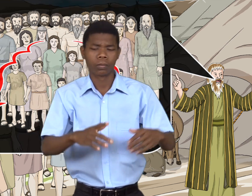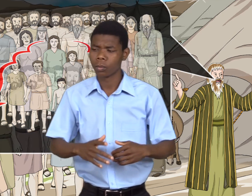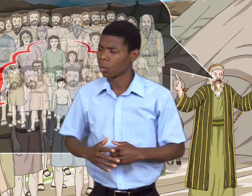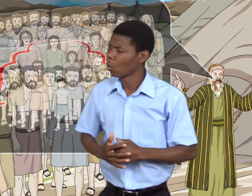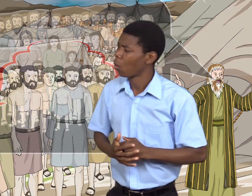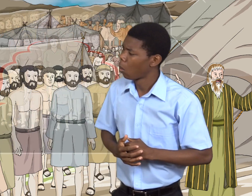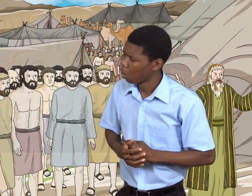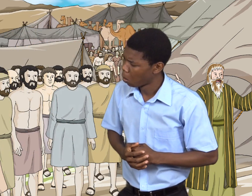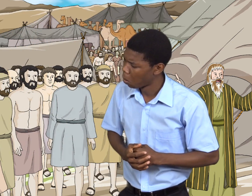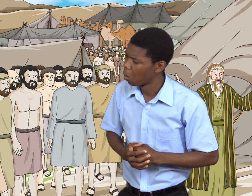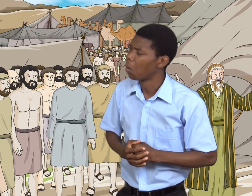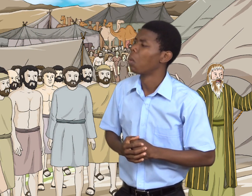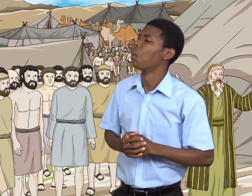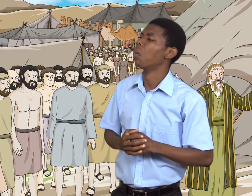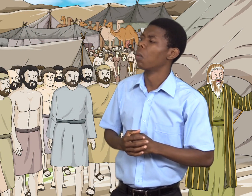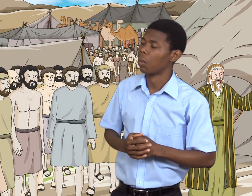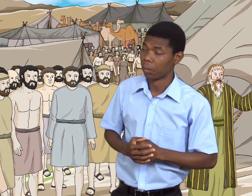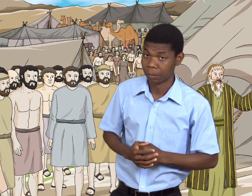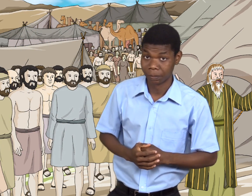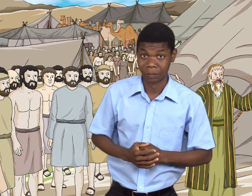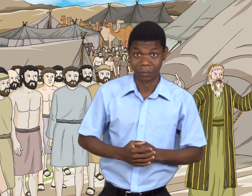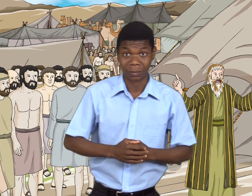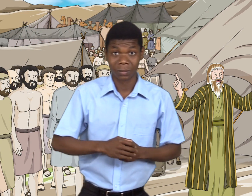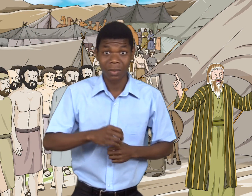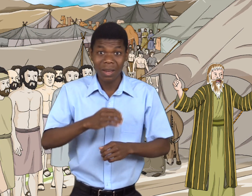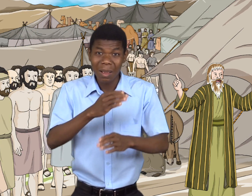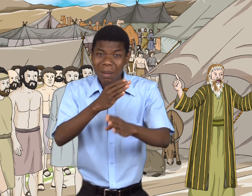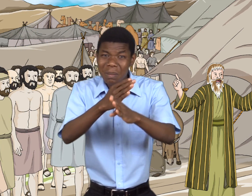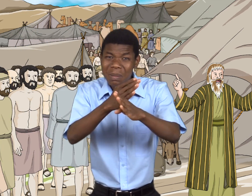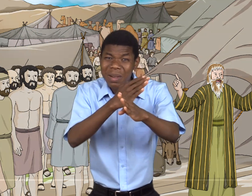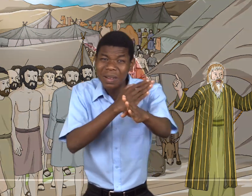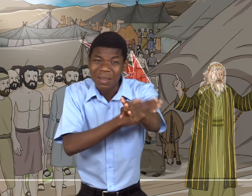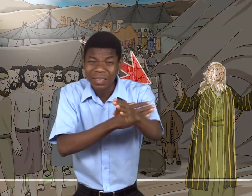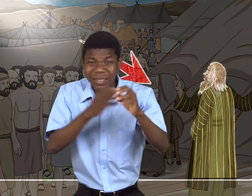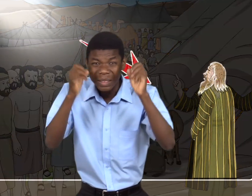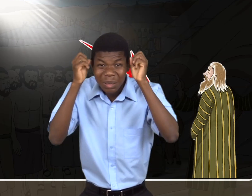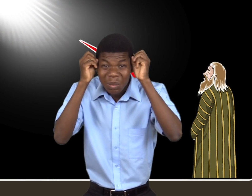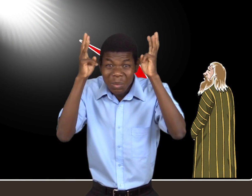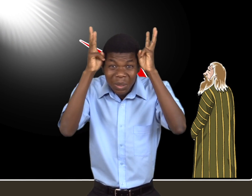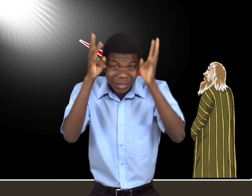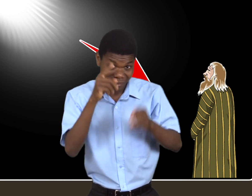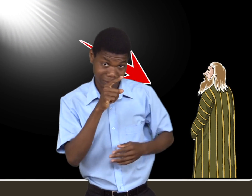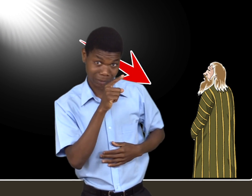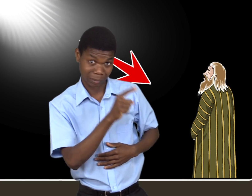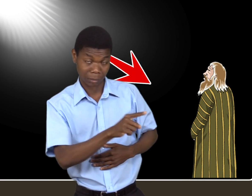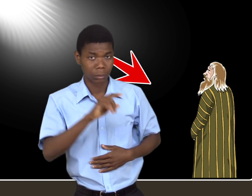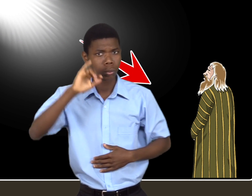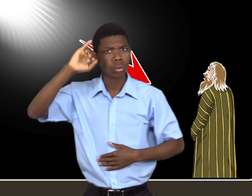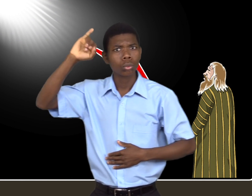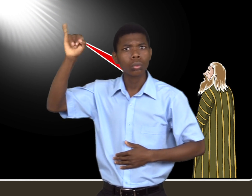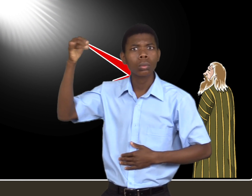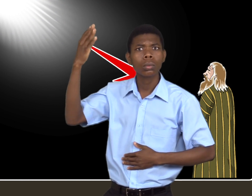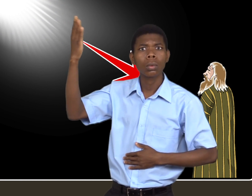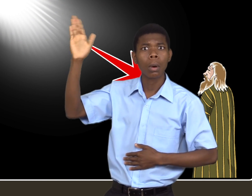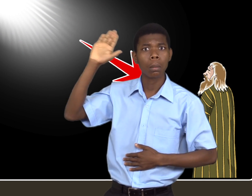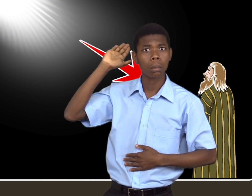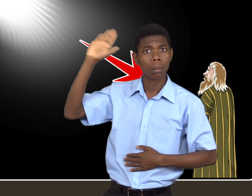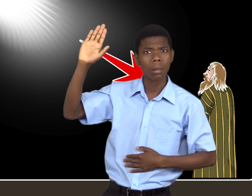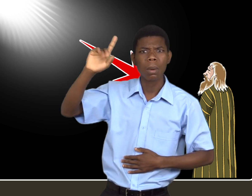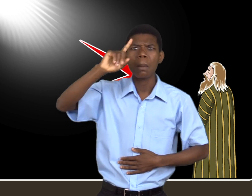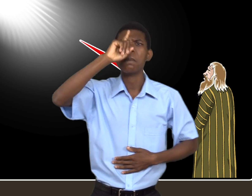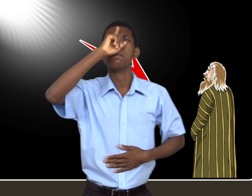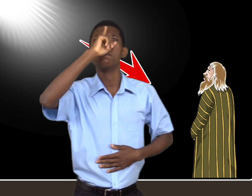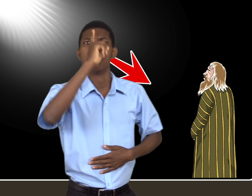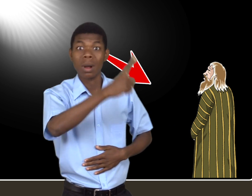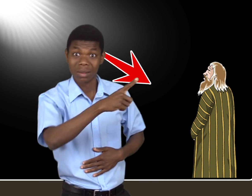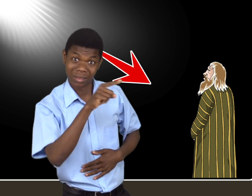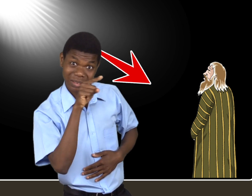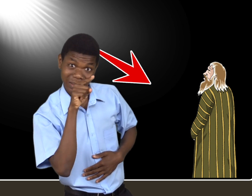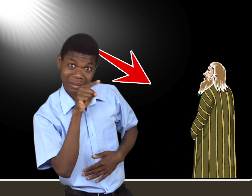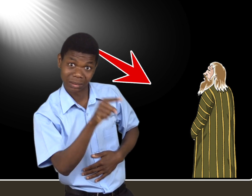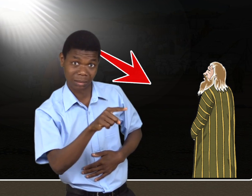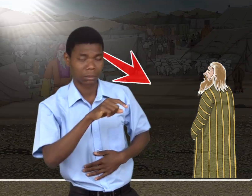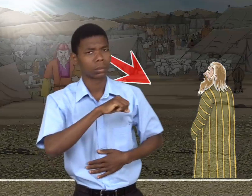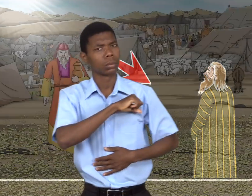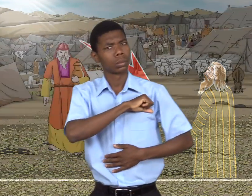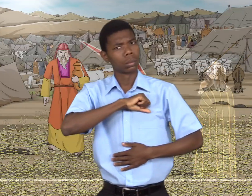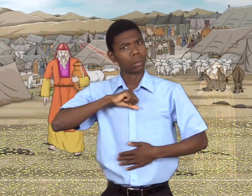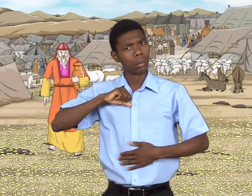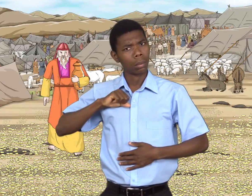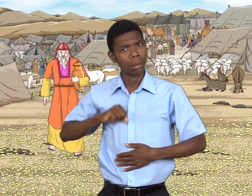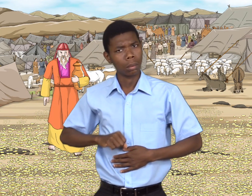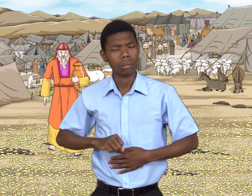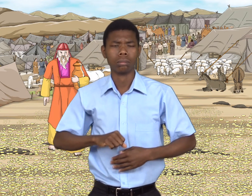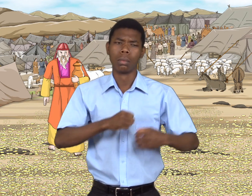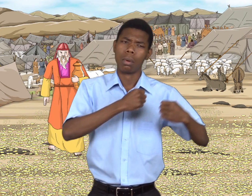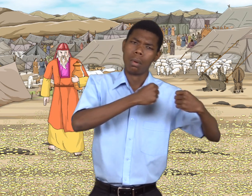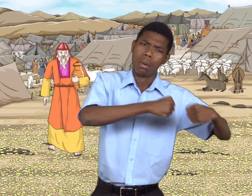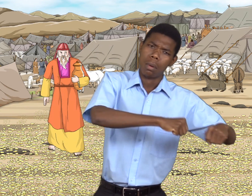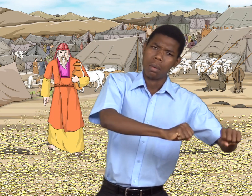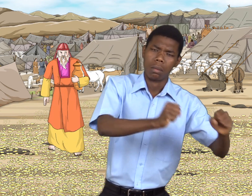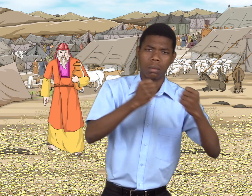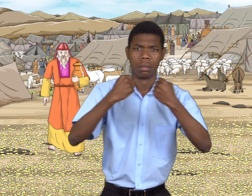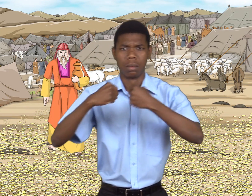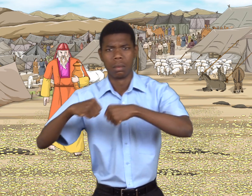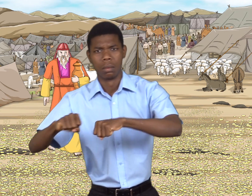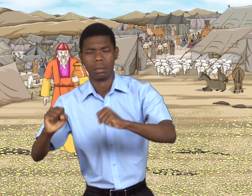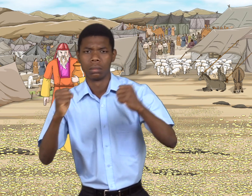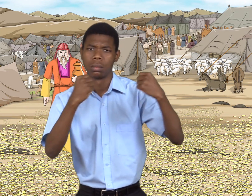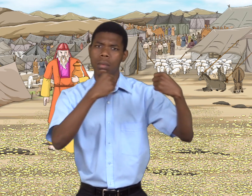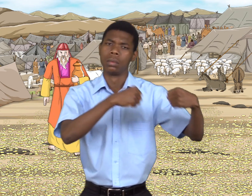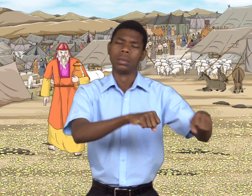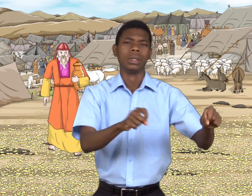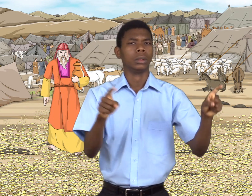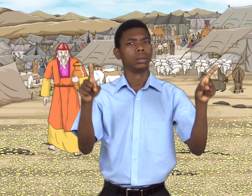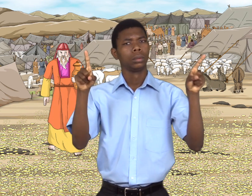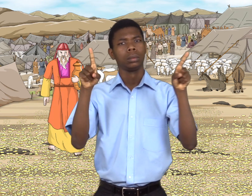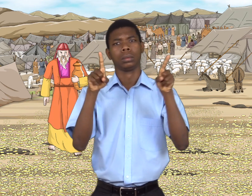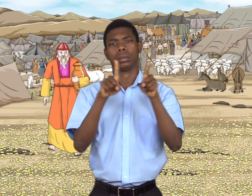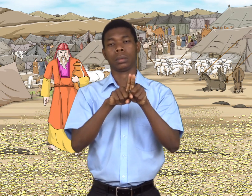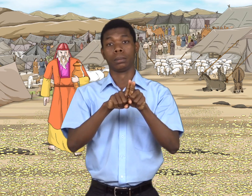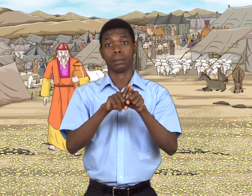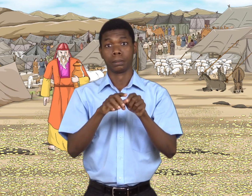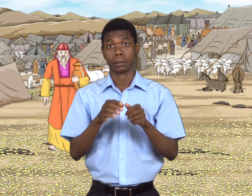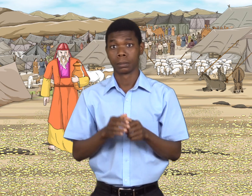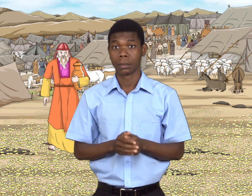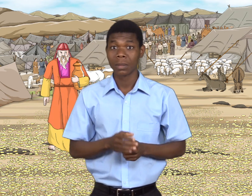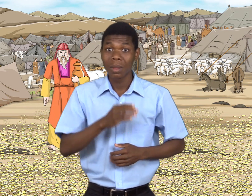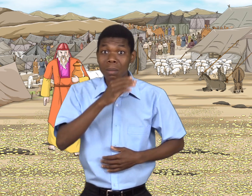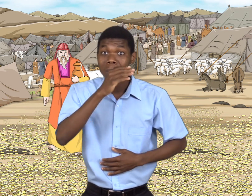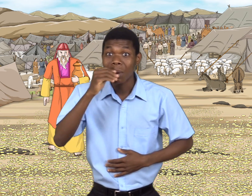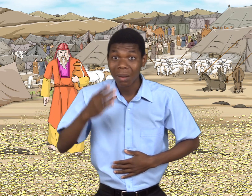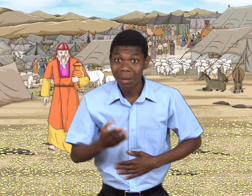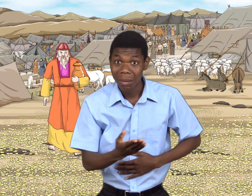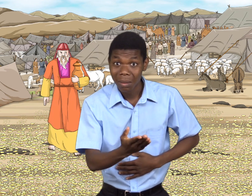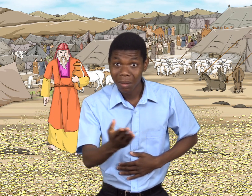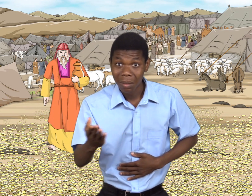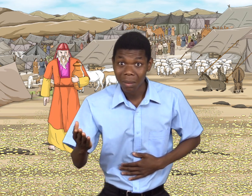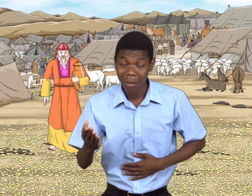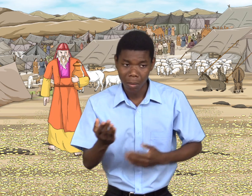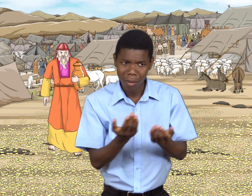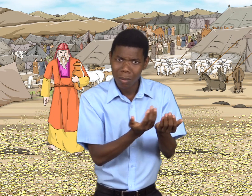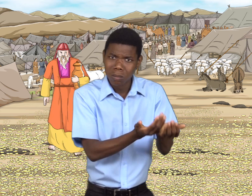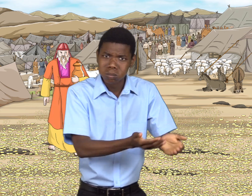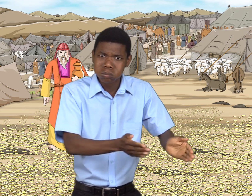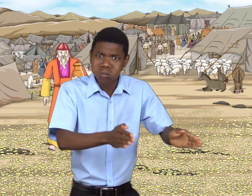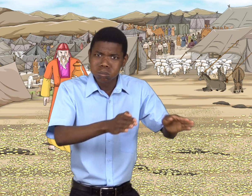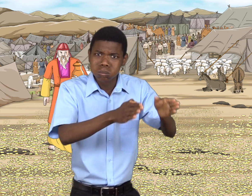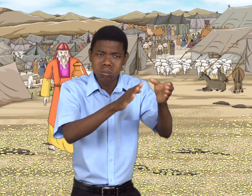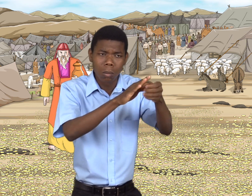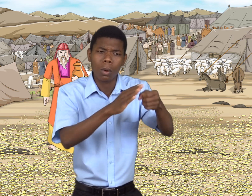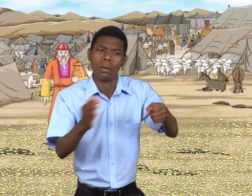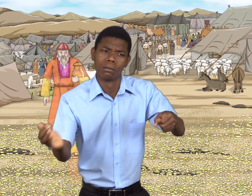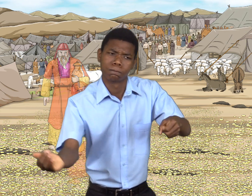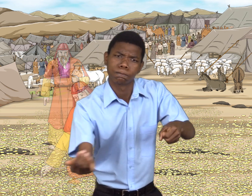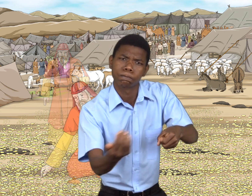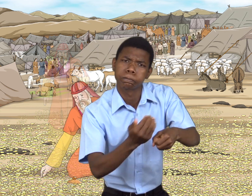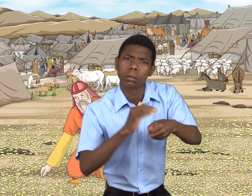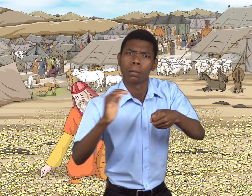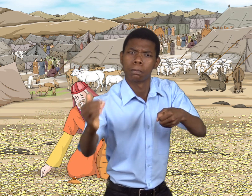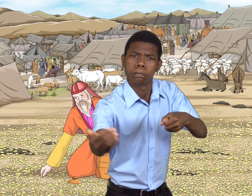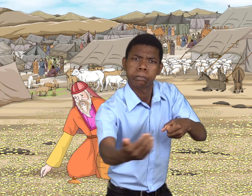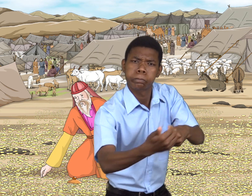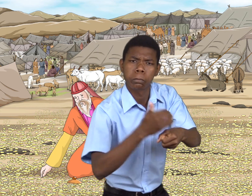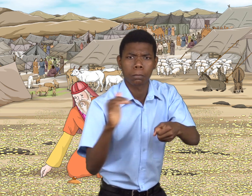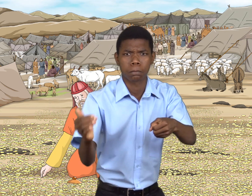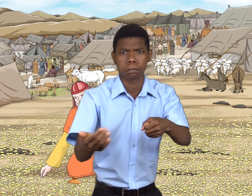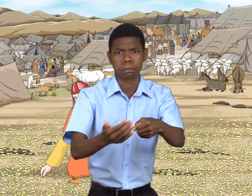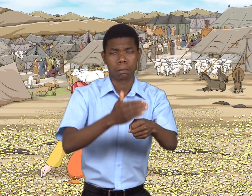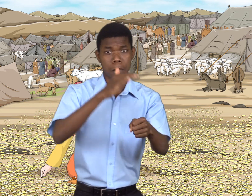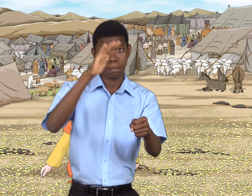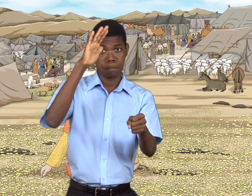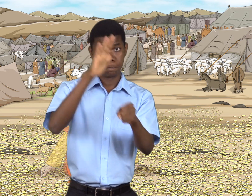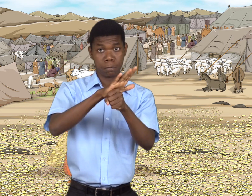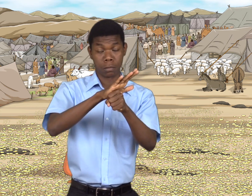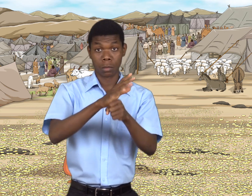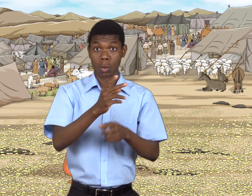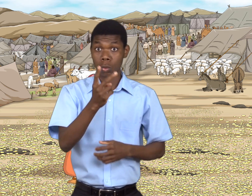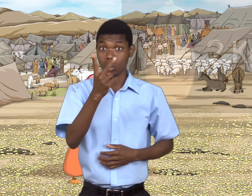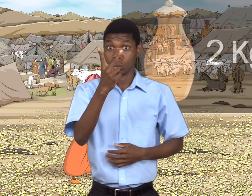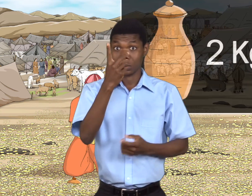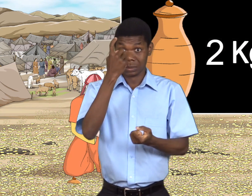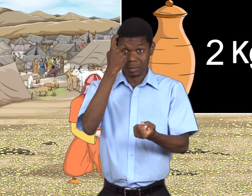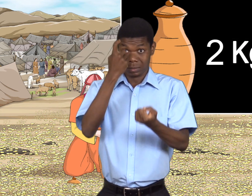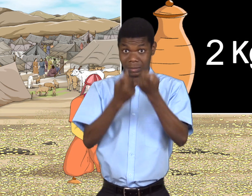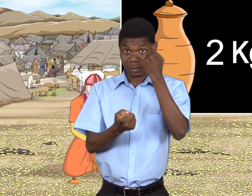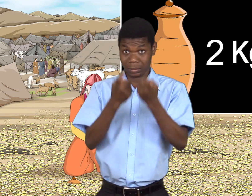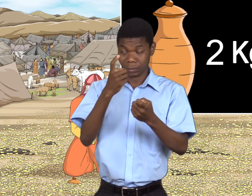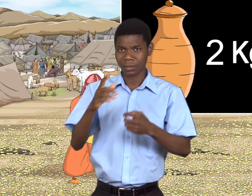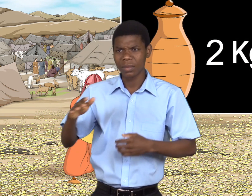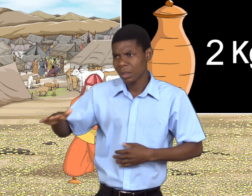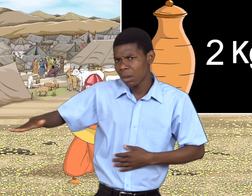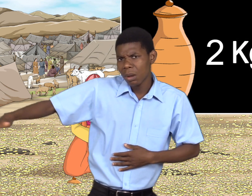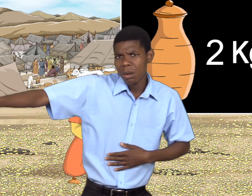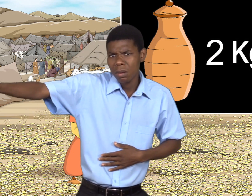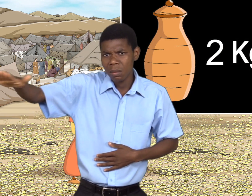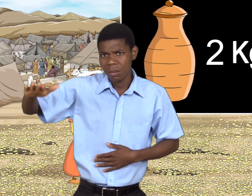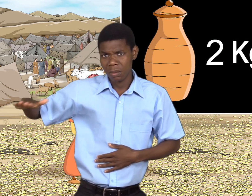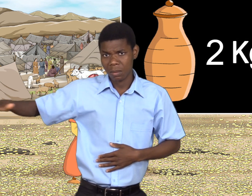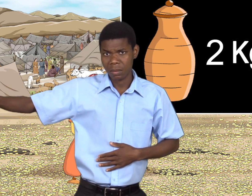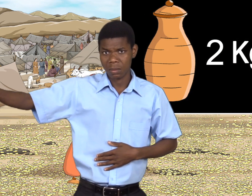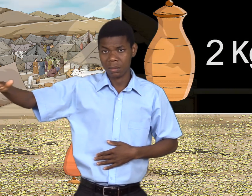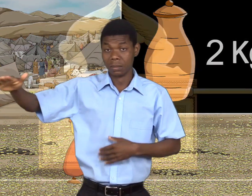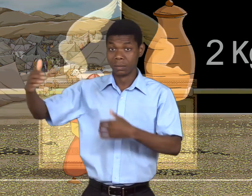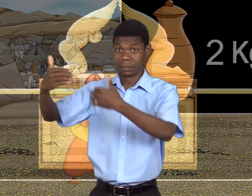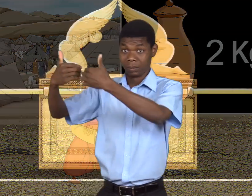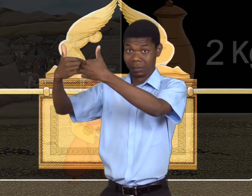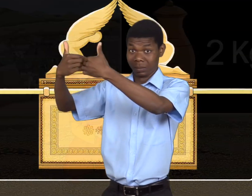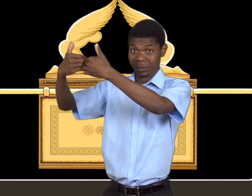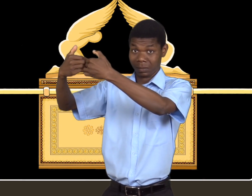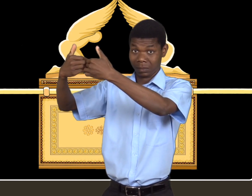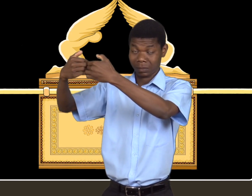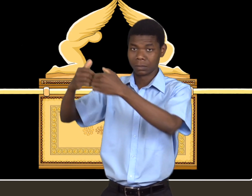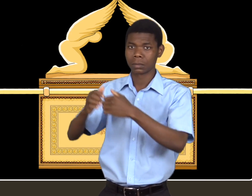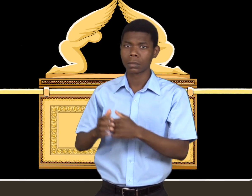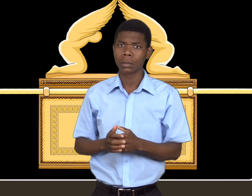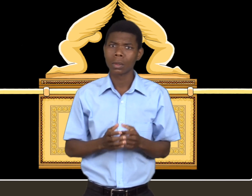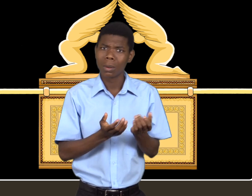Then place it before the LORD to be preserved for the generations to come.”